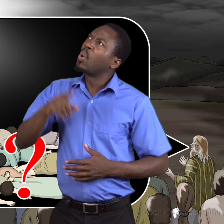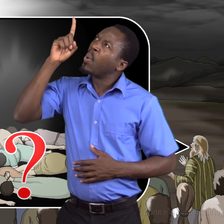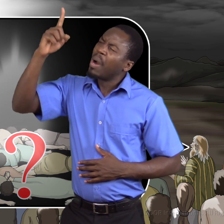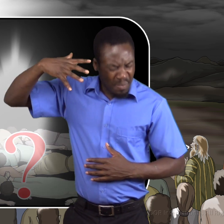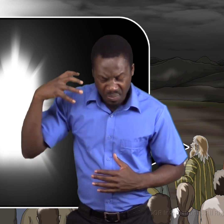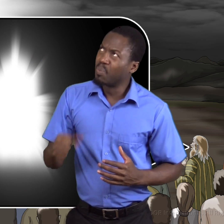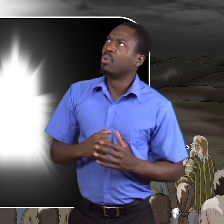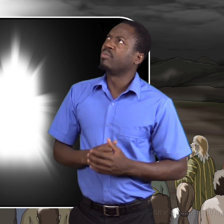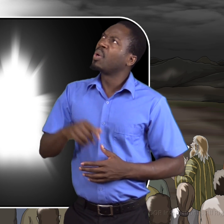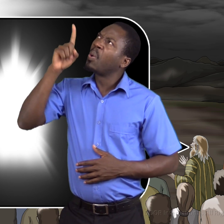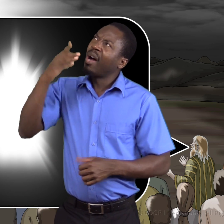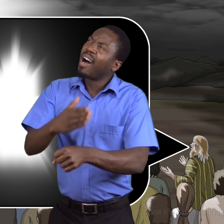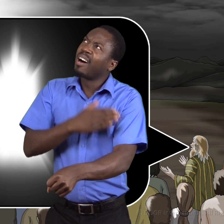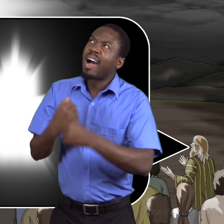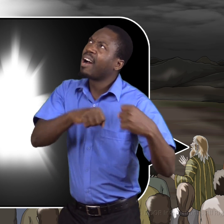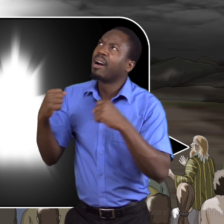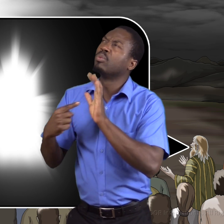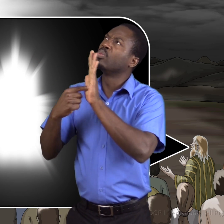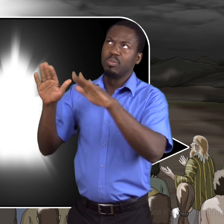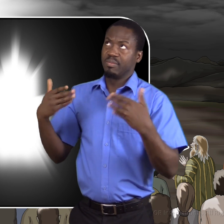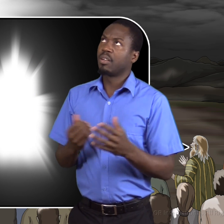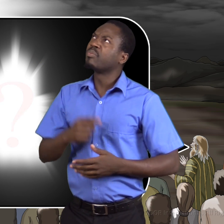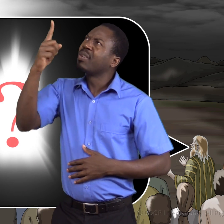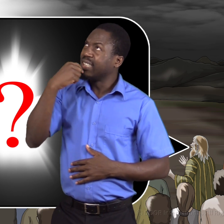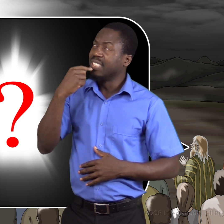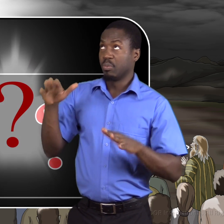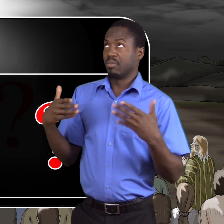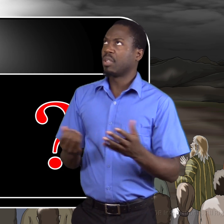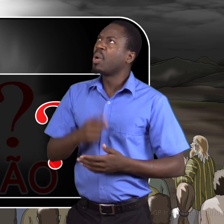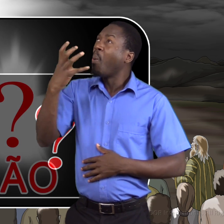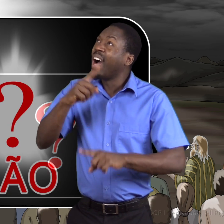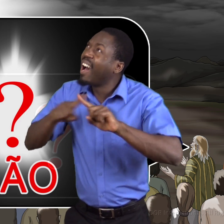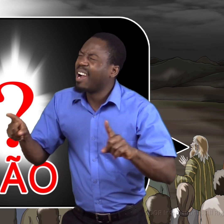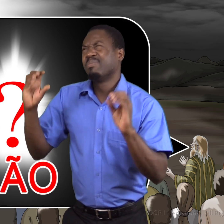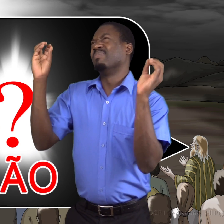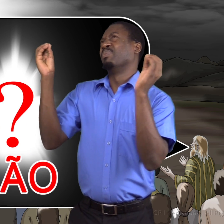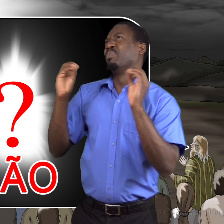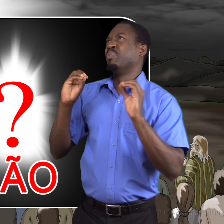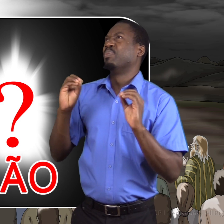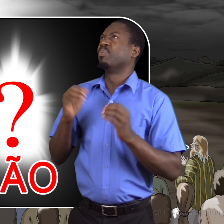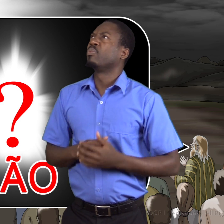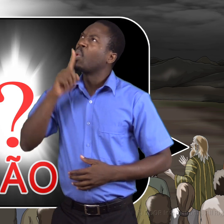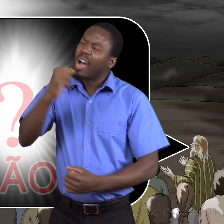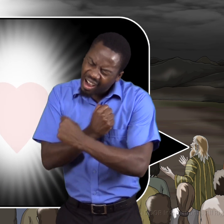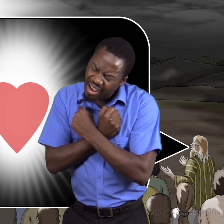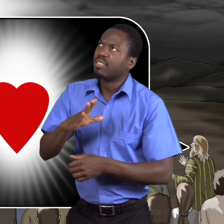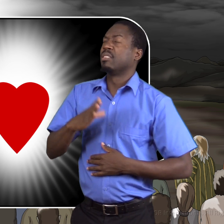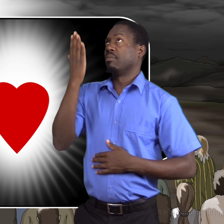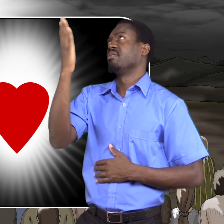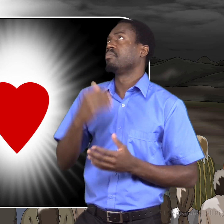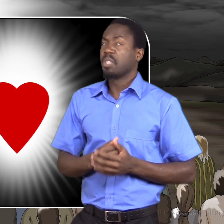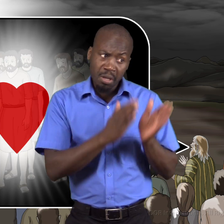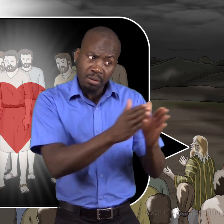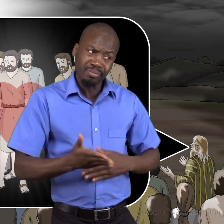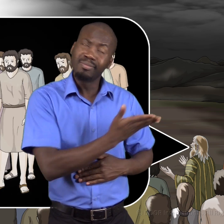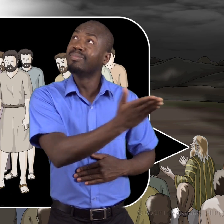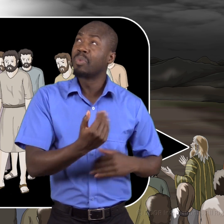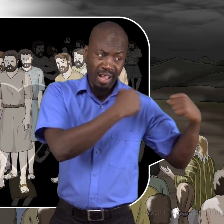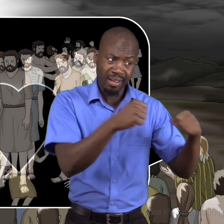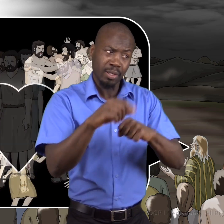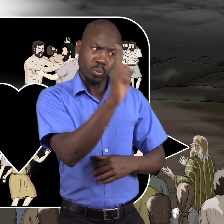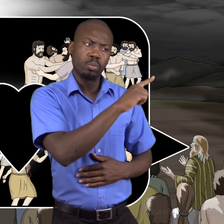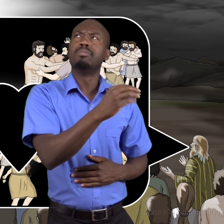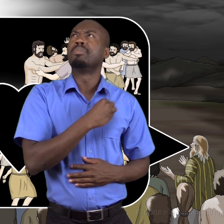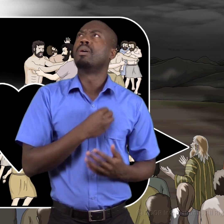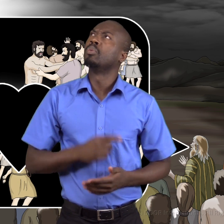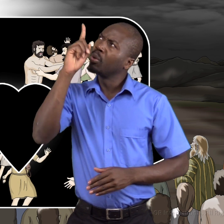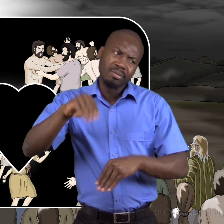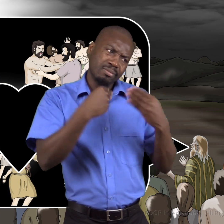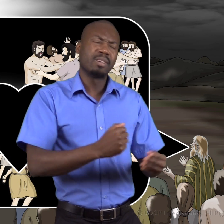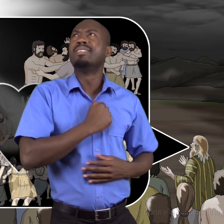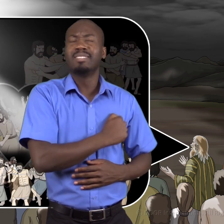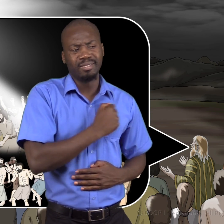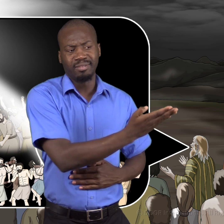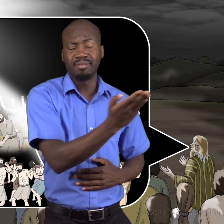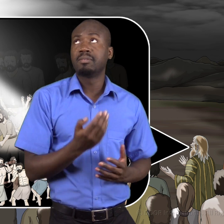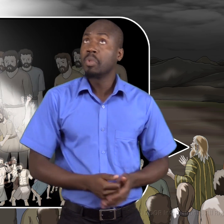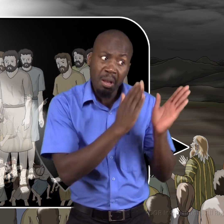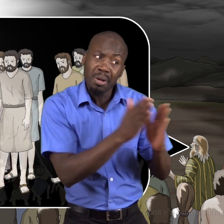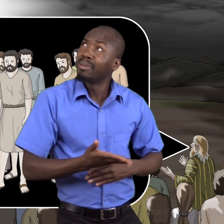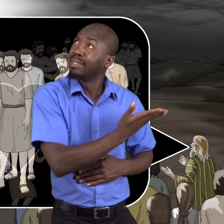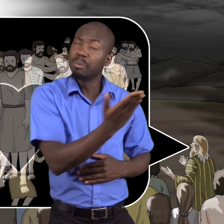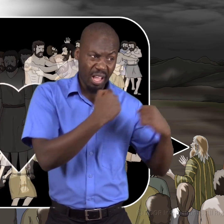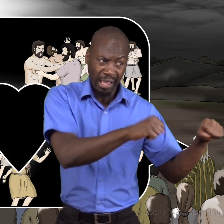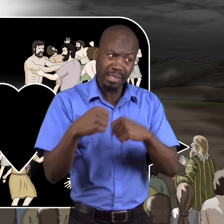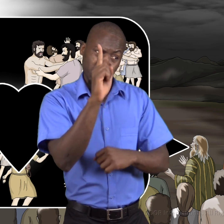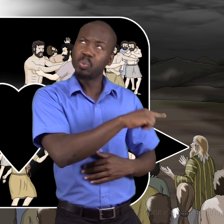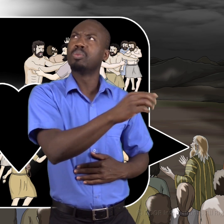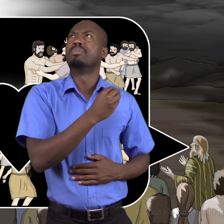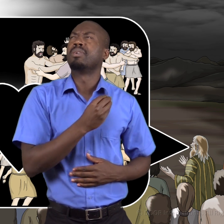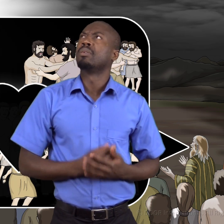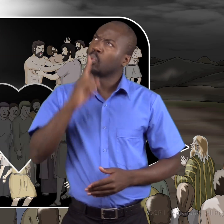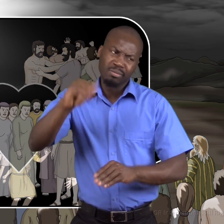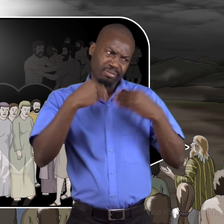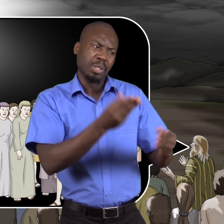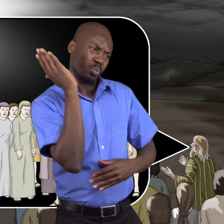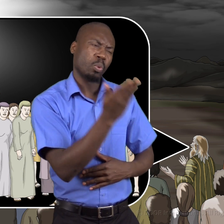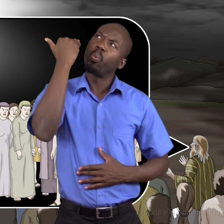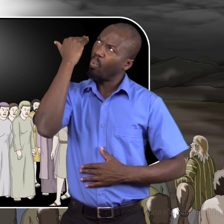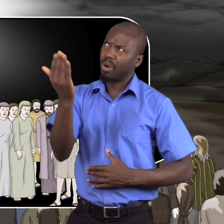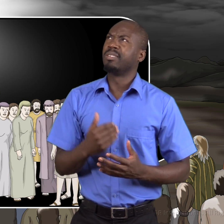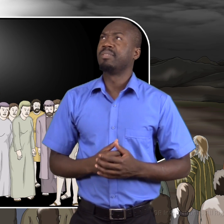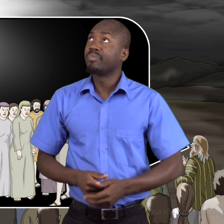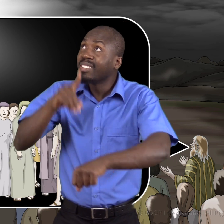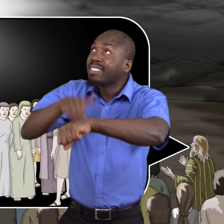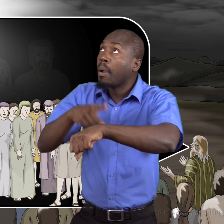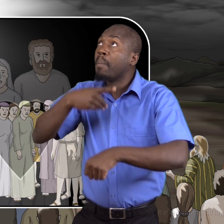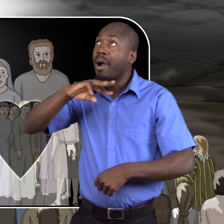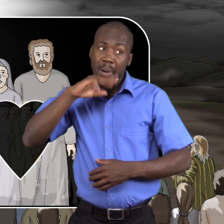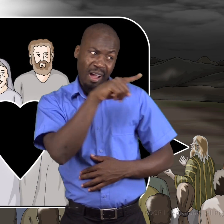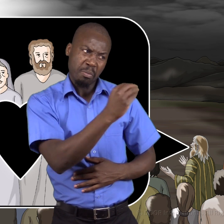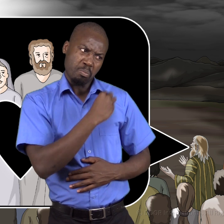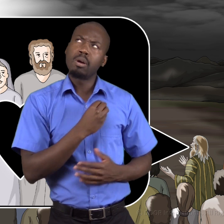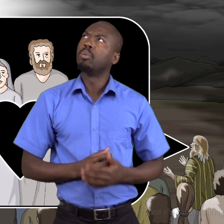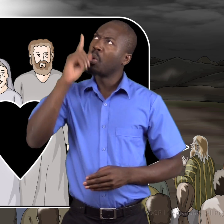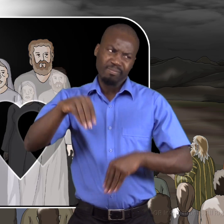So now I pray, may the power of my Lord be magnified, just as You have declared: ‘The LORD is slow to anger and abounding in loving devotion, forgiving iniquity and transgression.